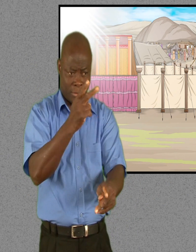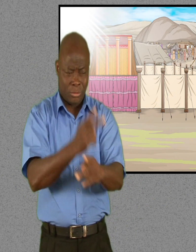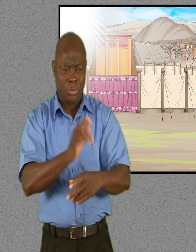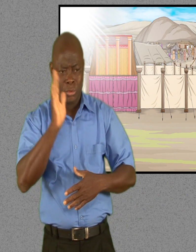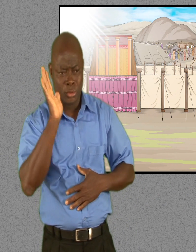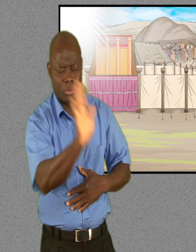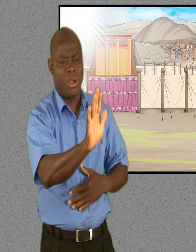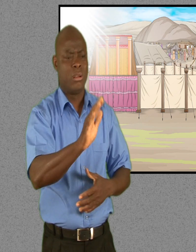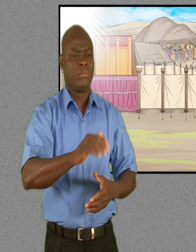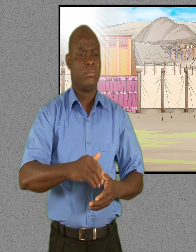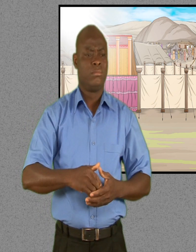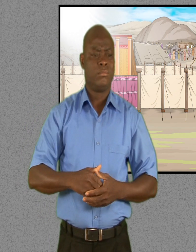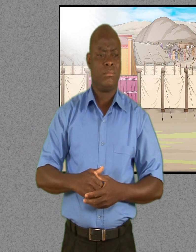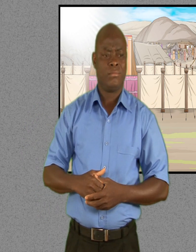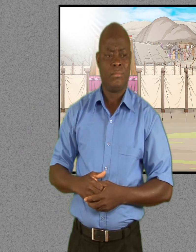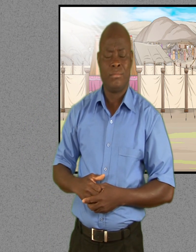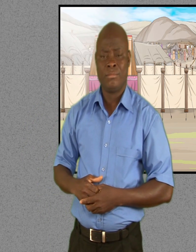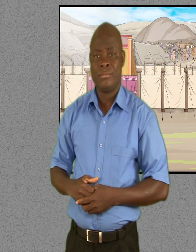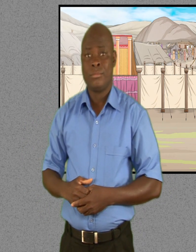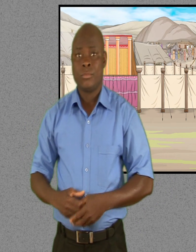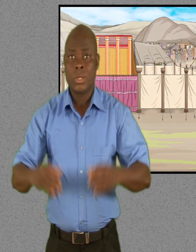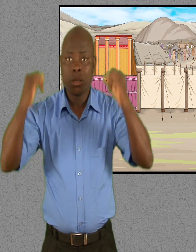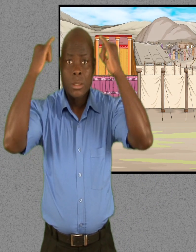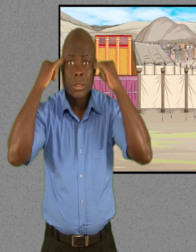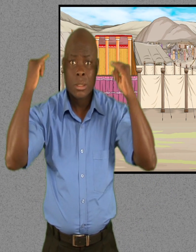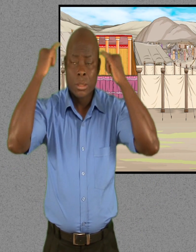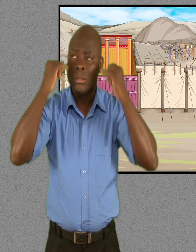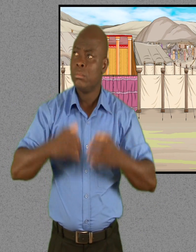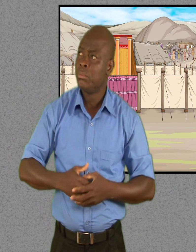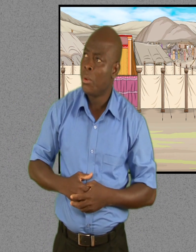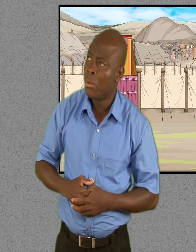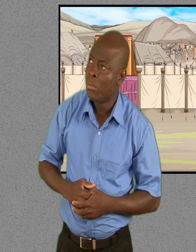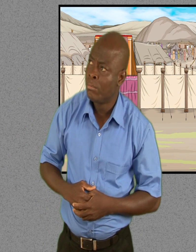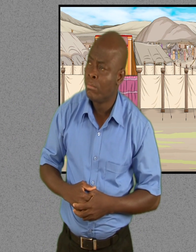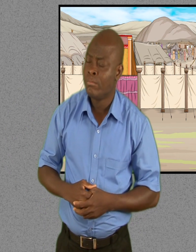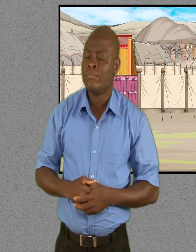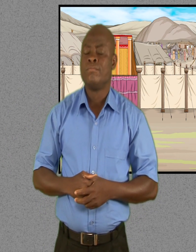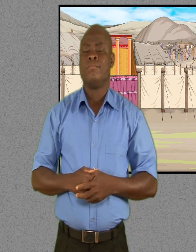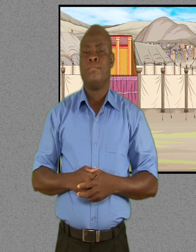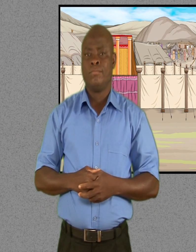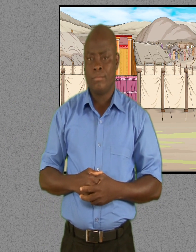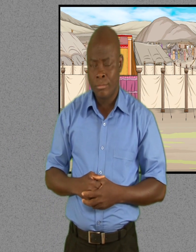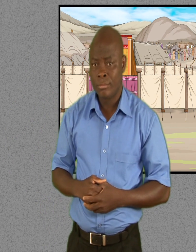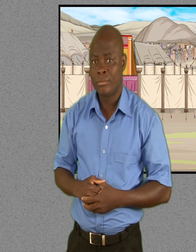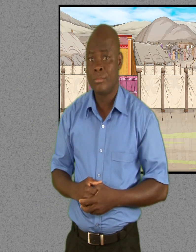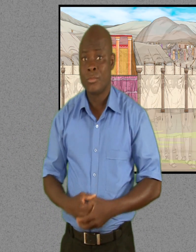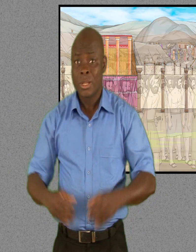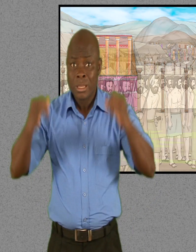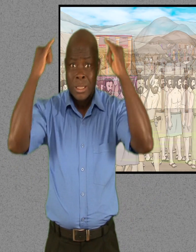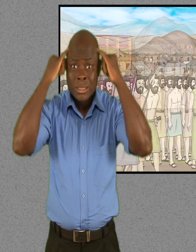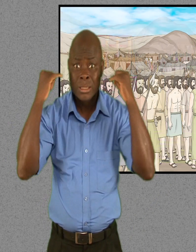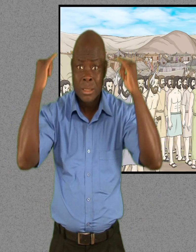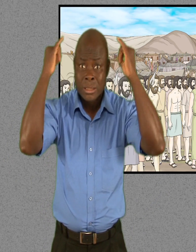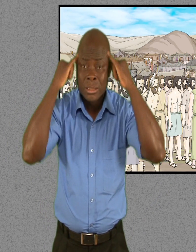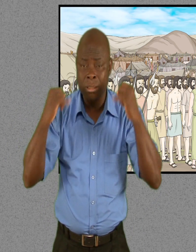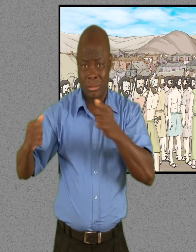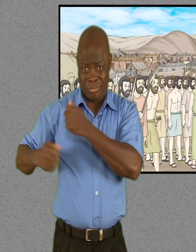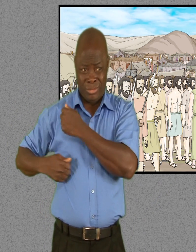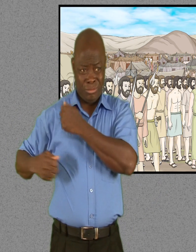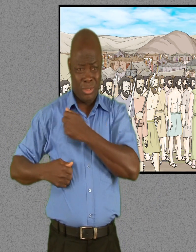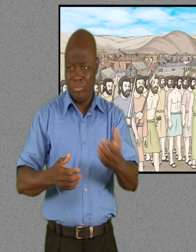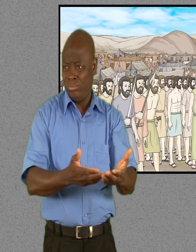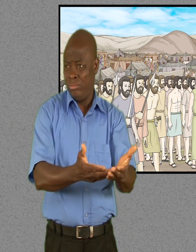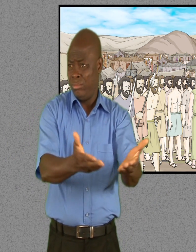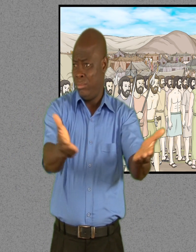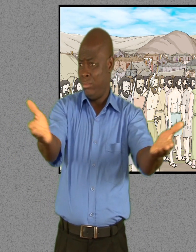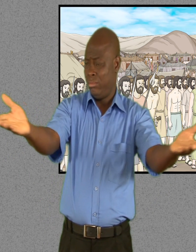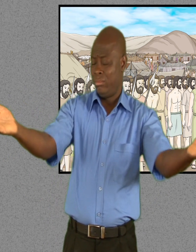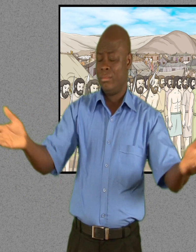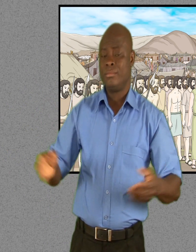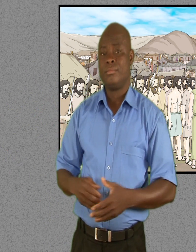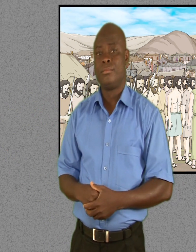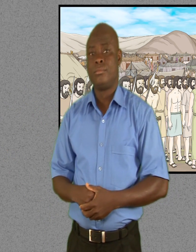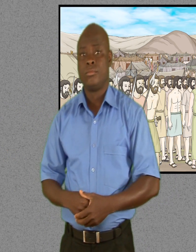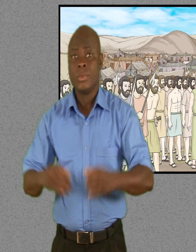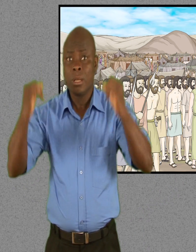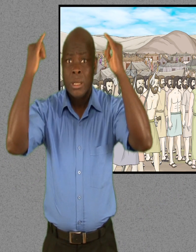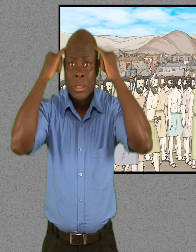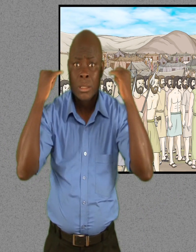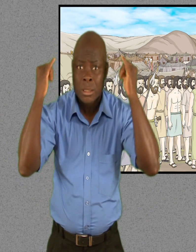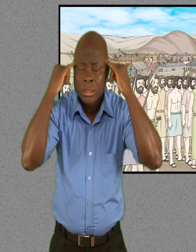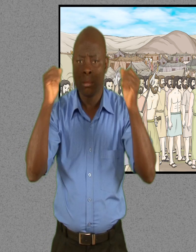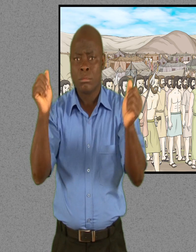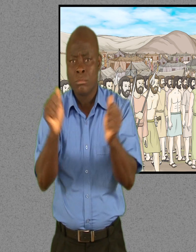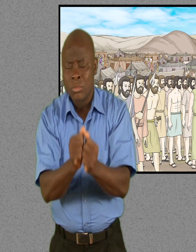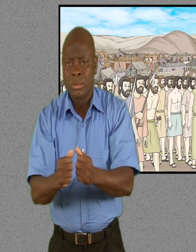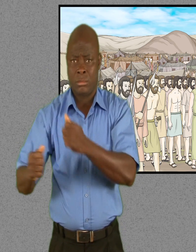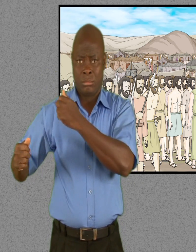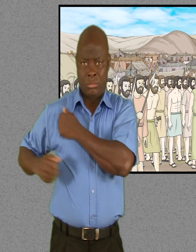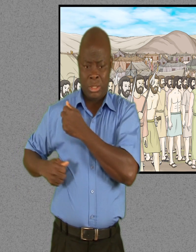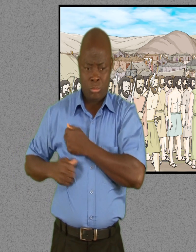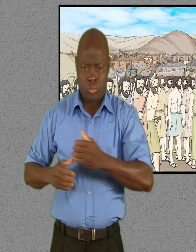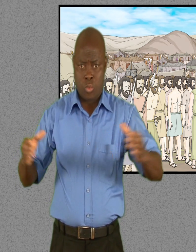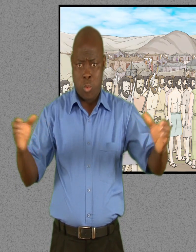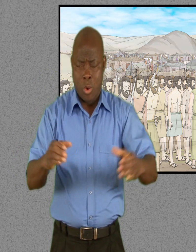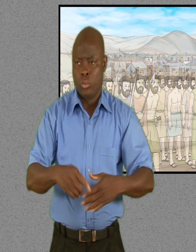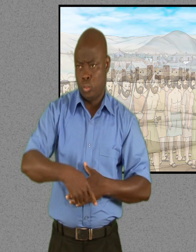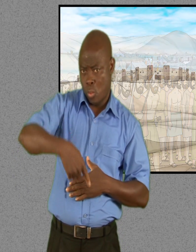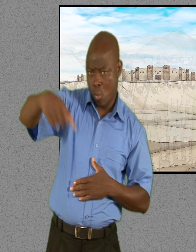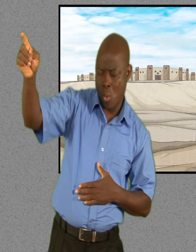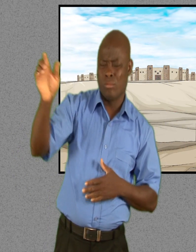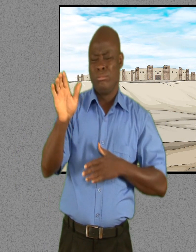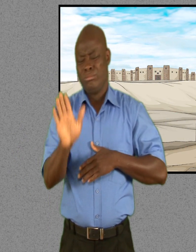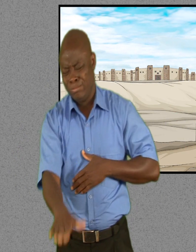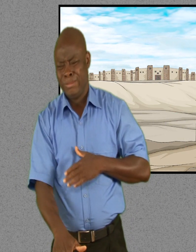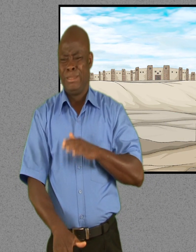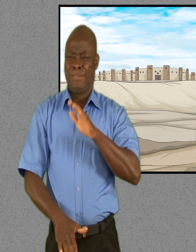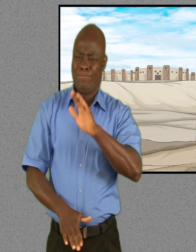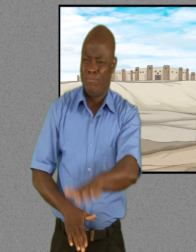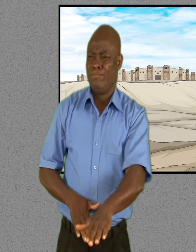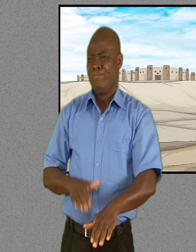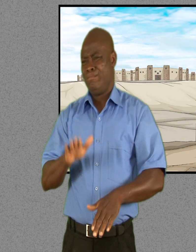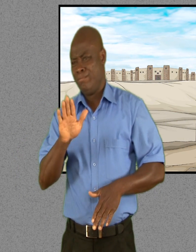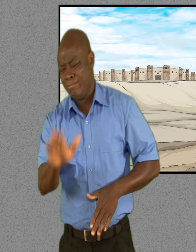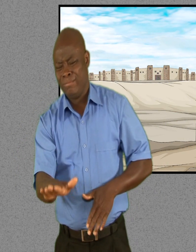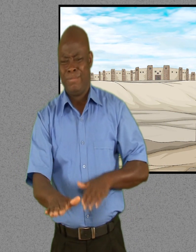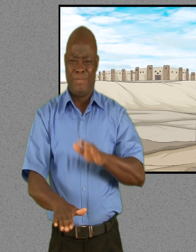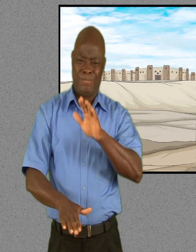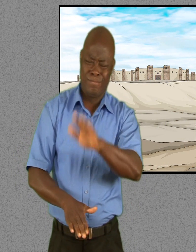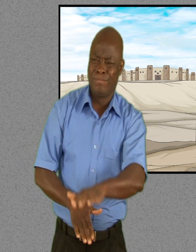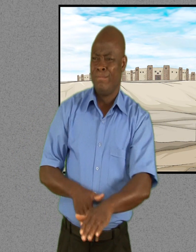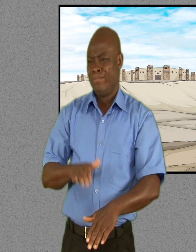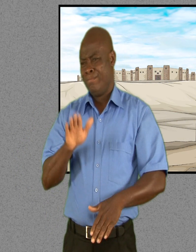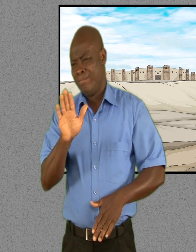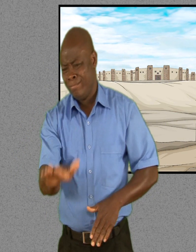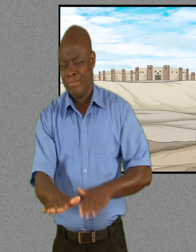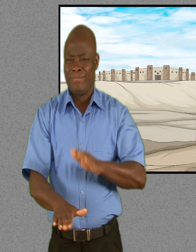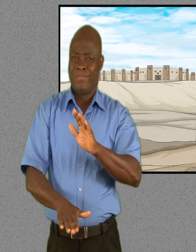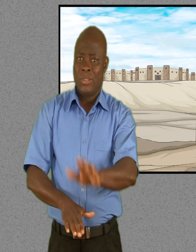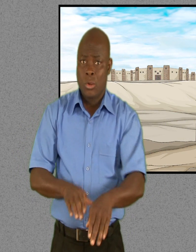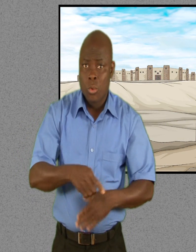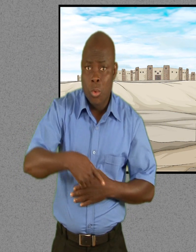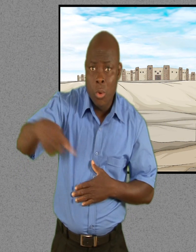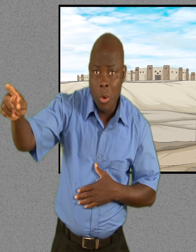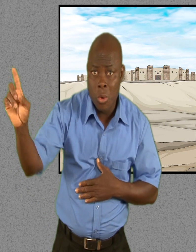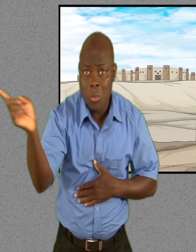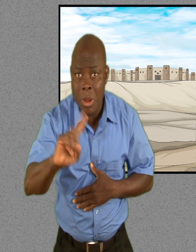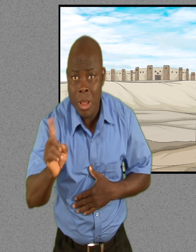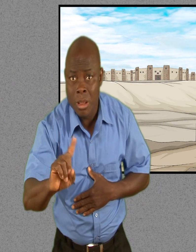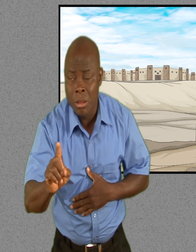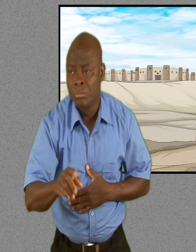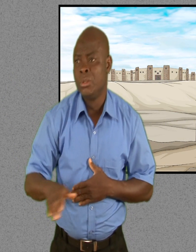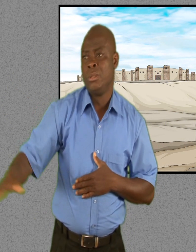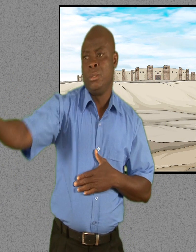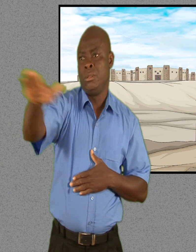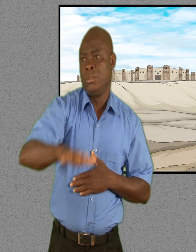Set up an ambush behind the city.”